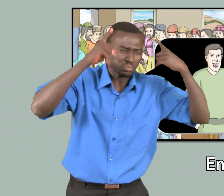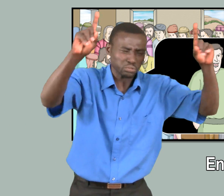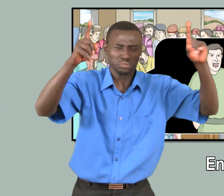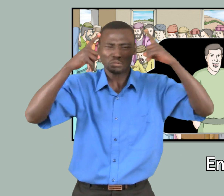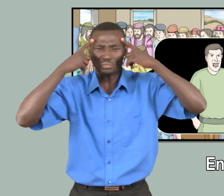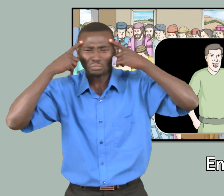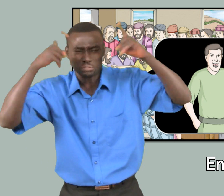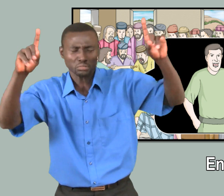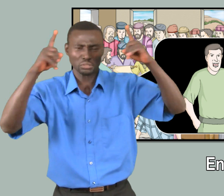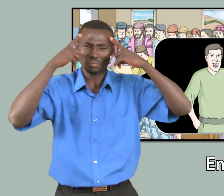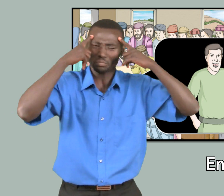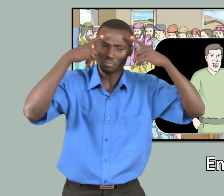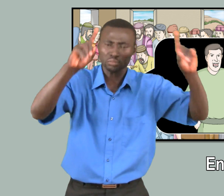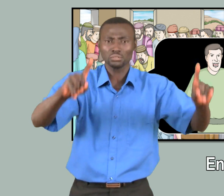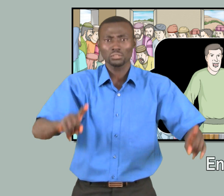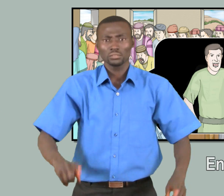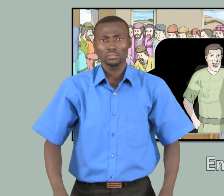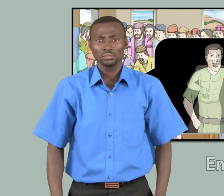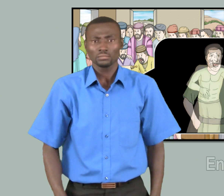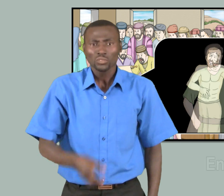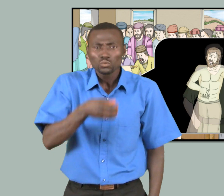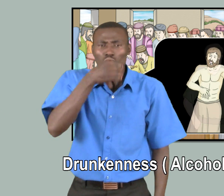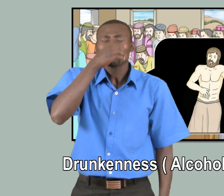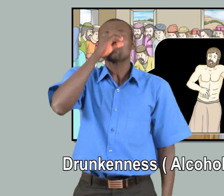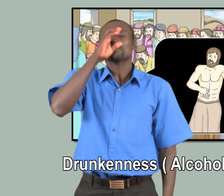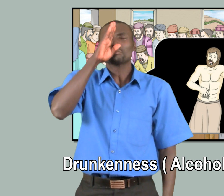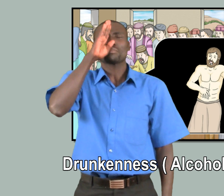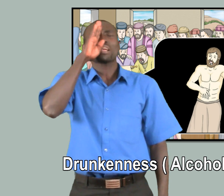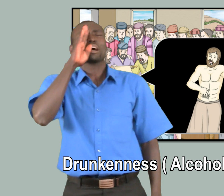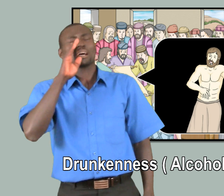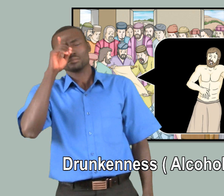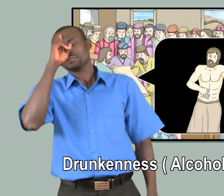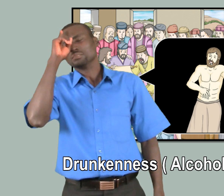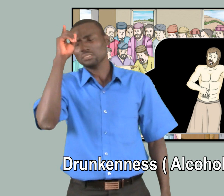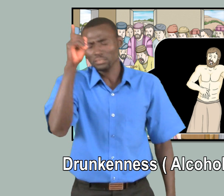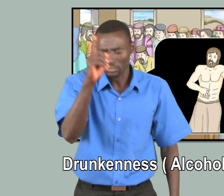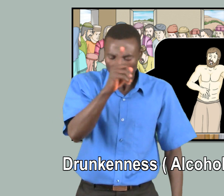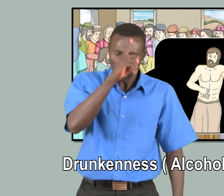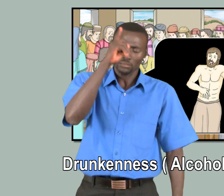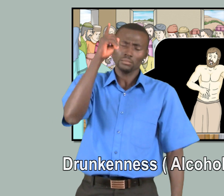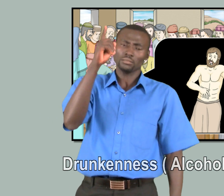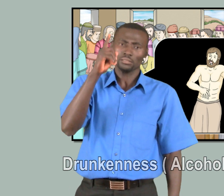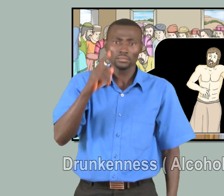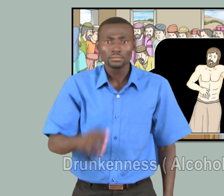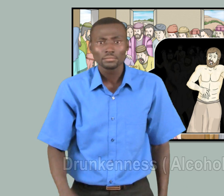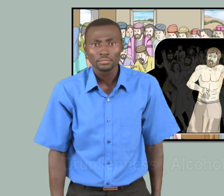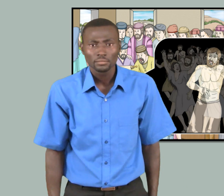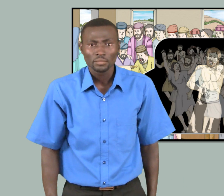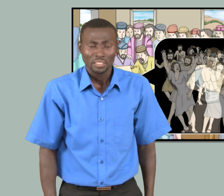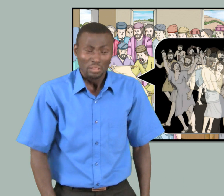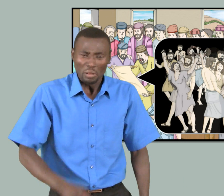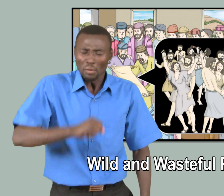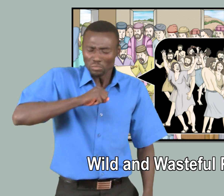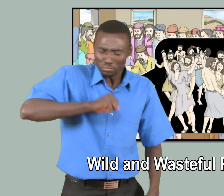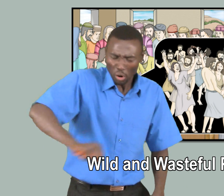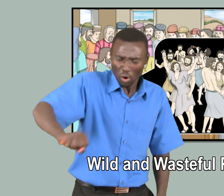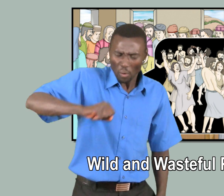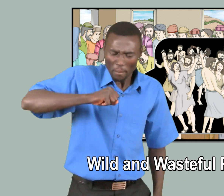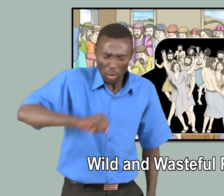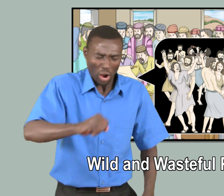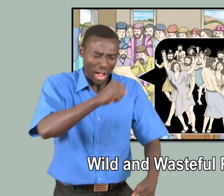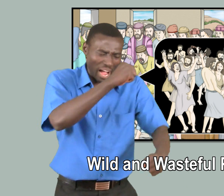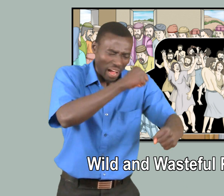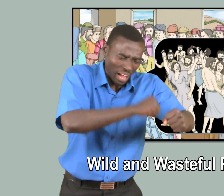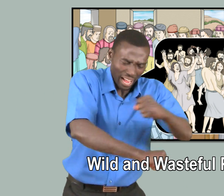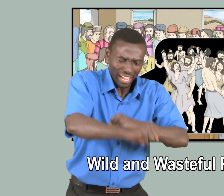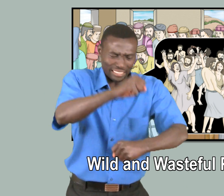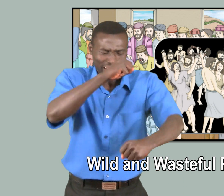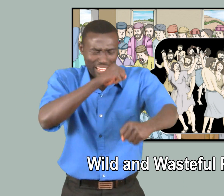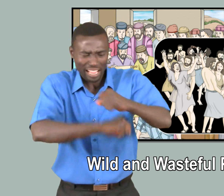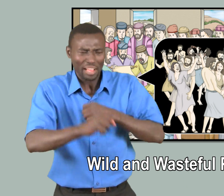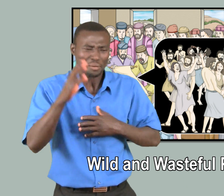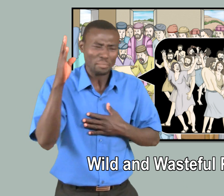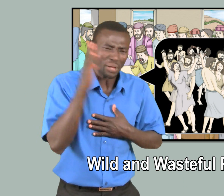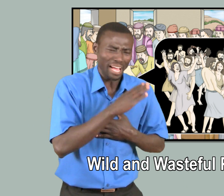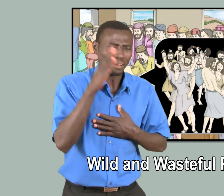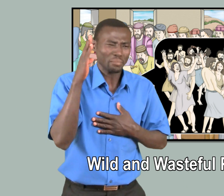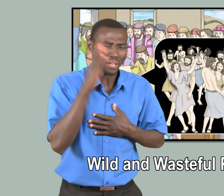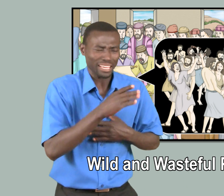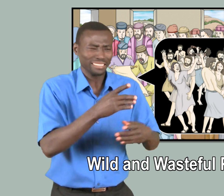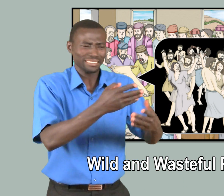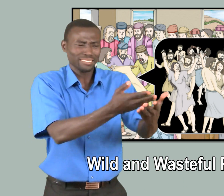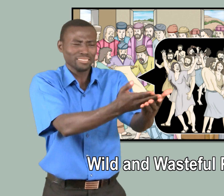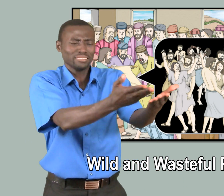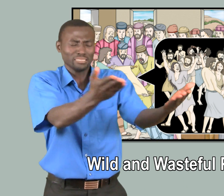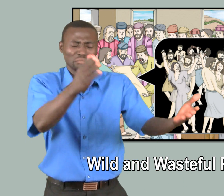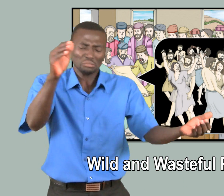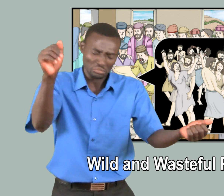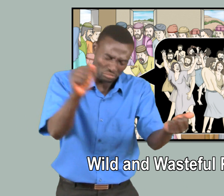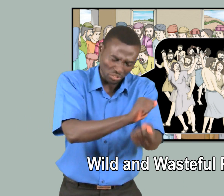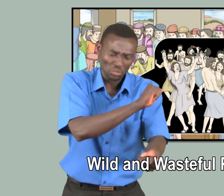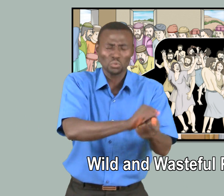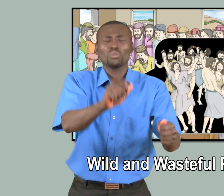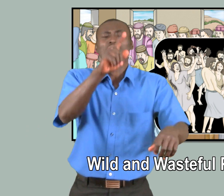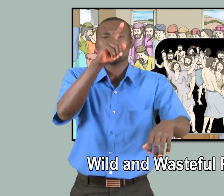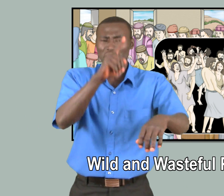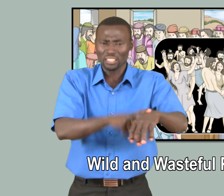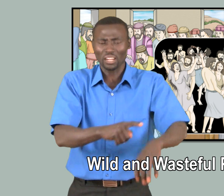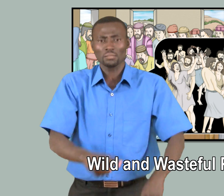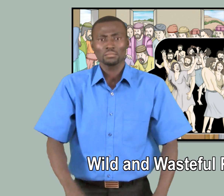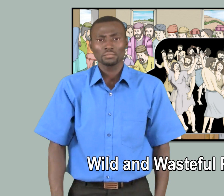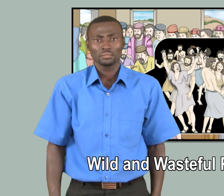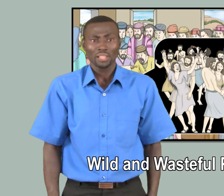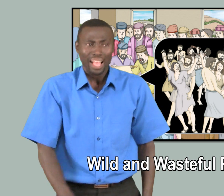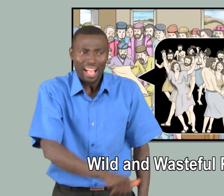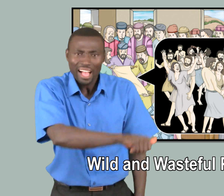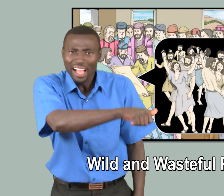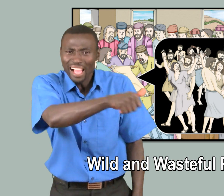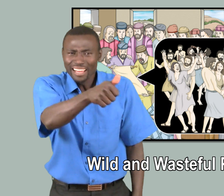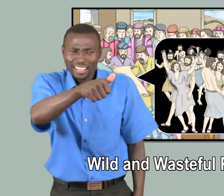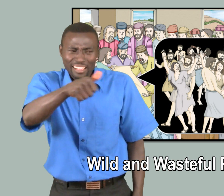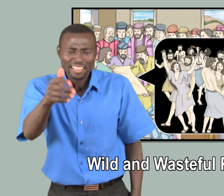drunkenness, orgies, and the like.